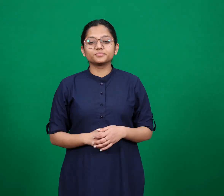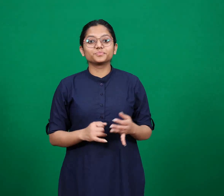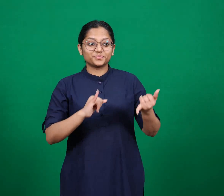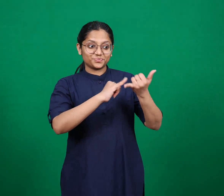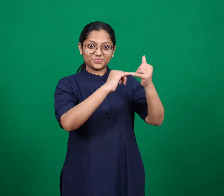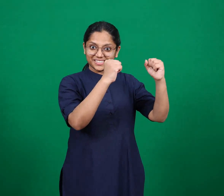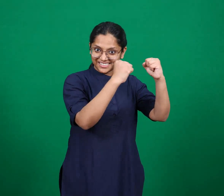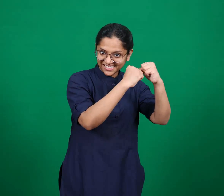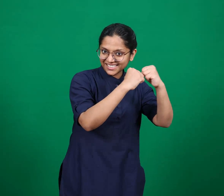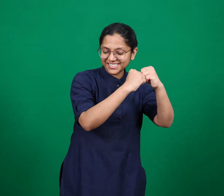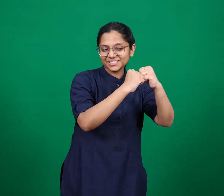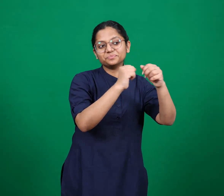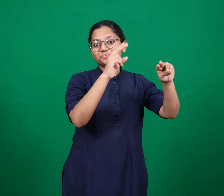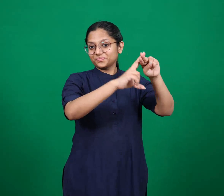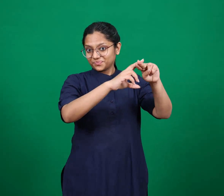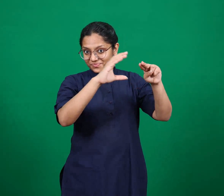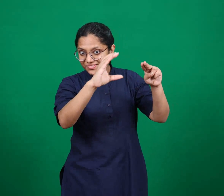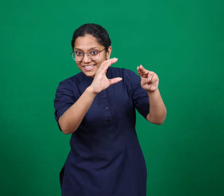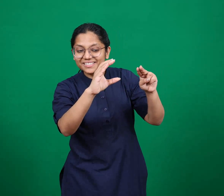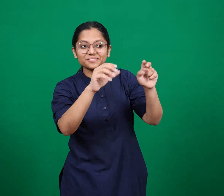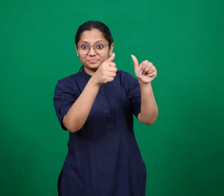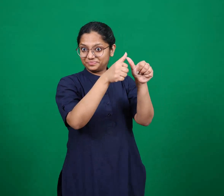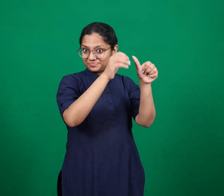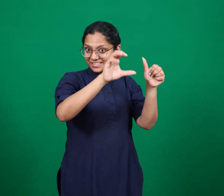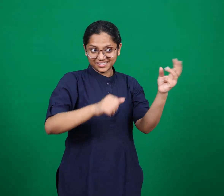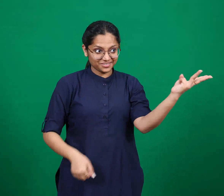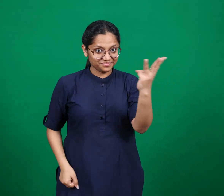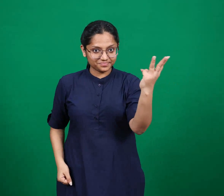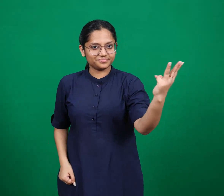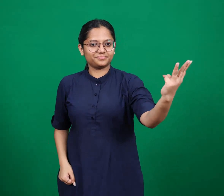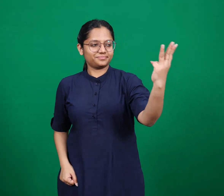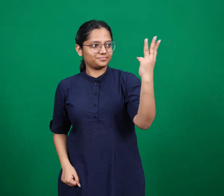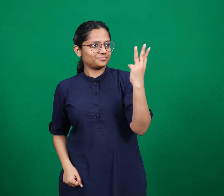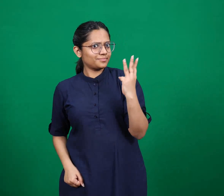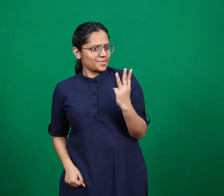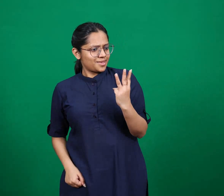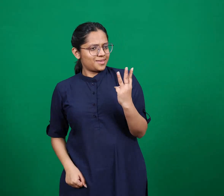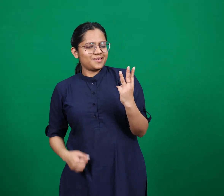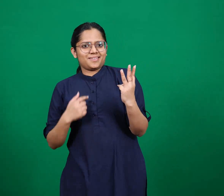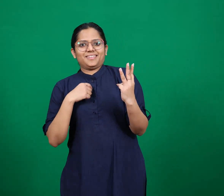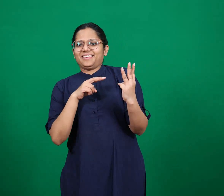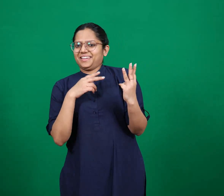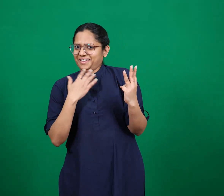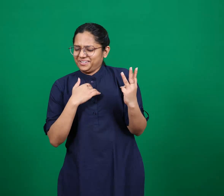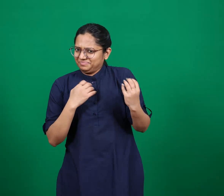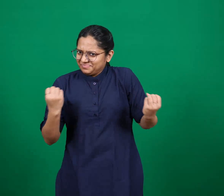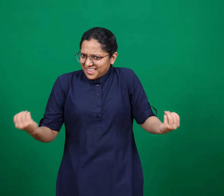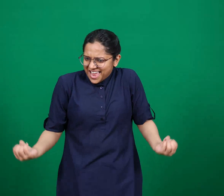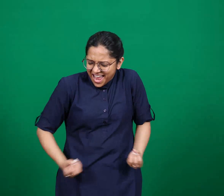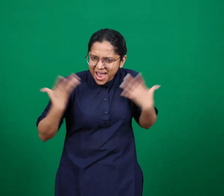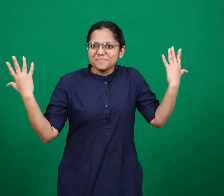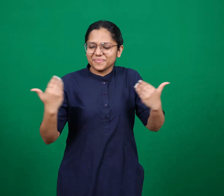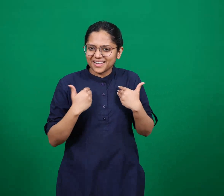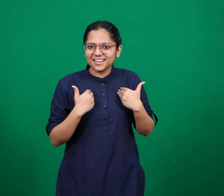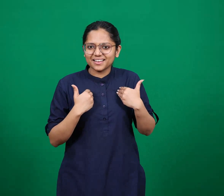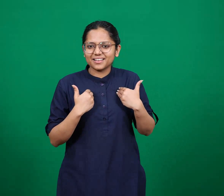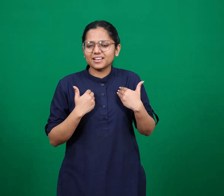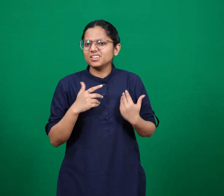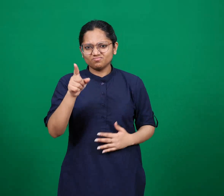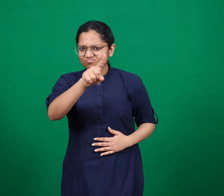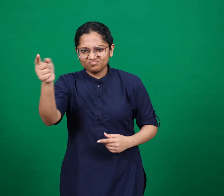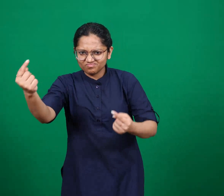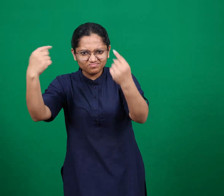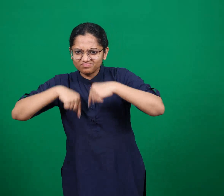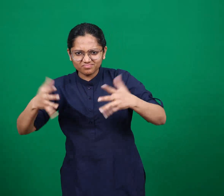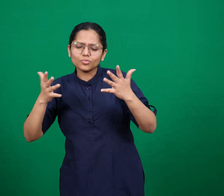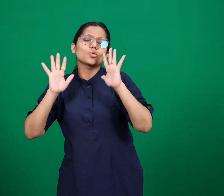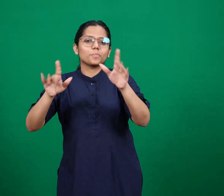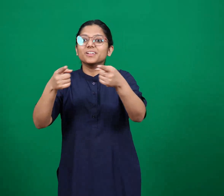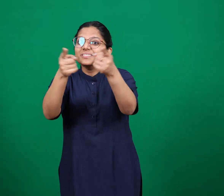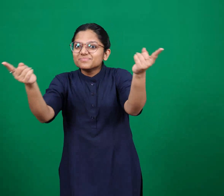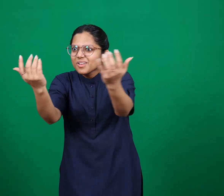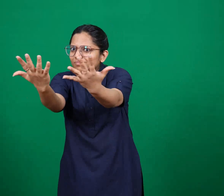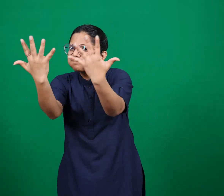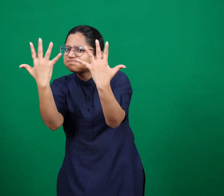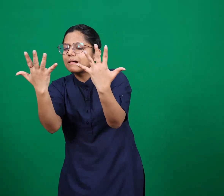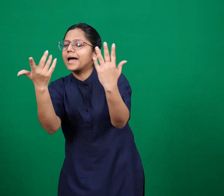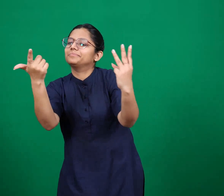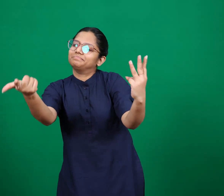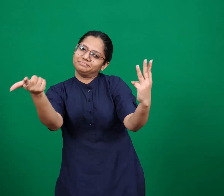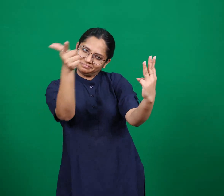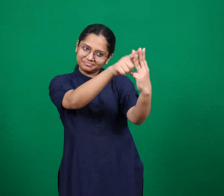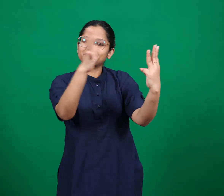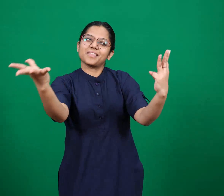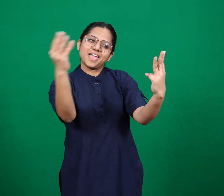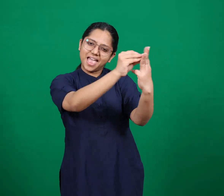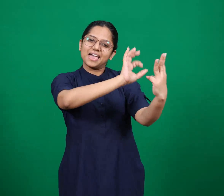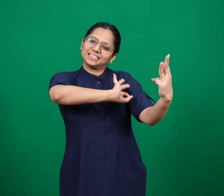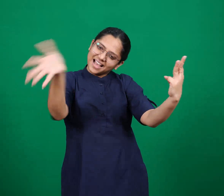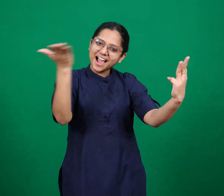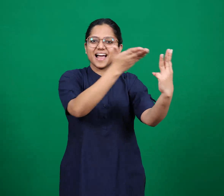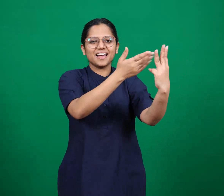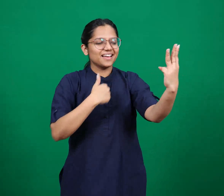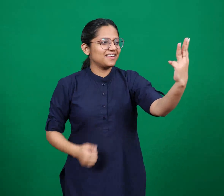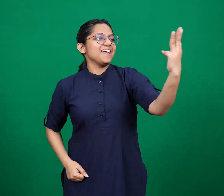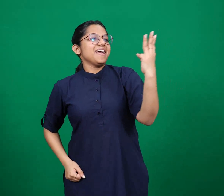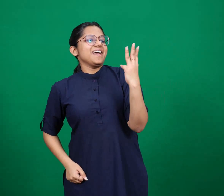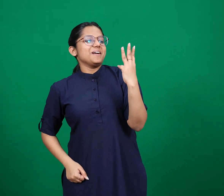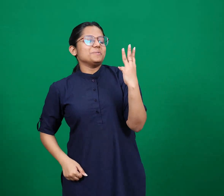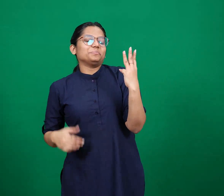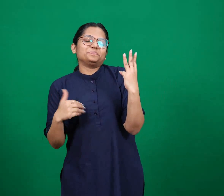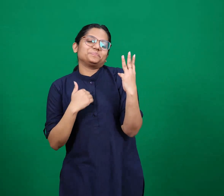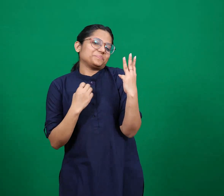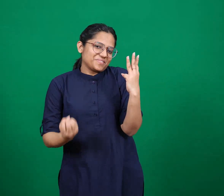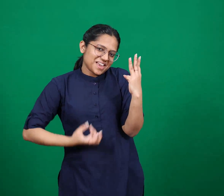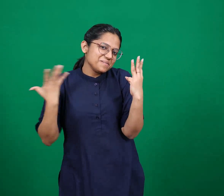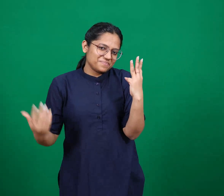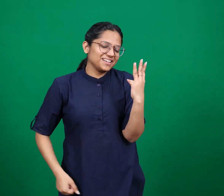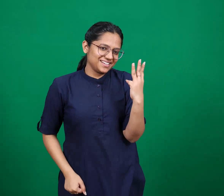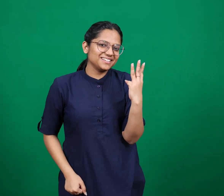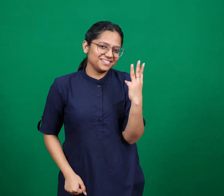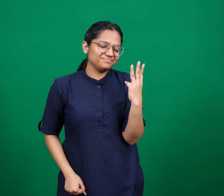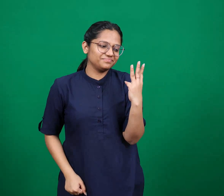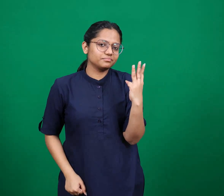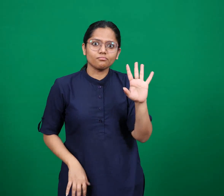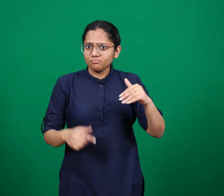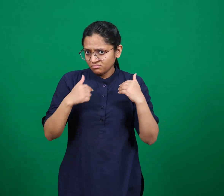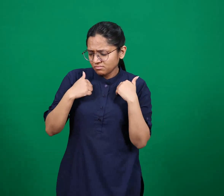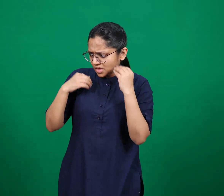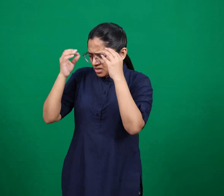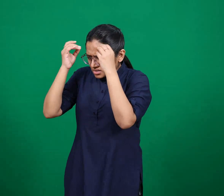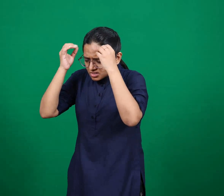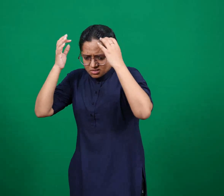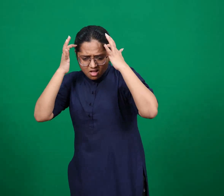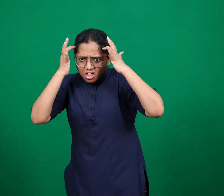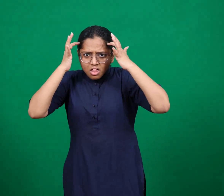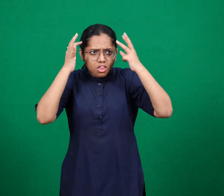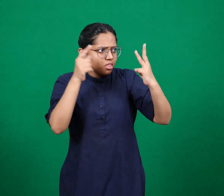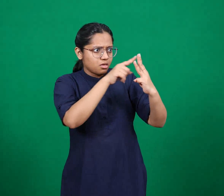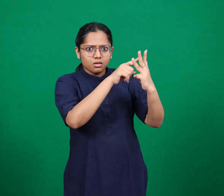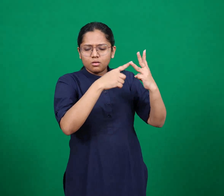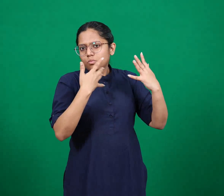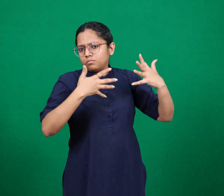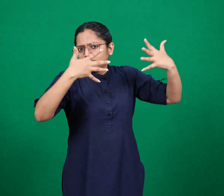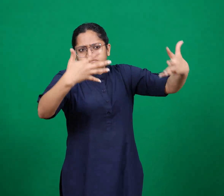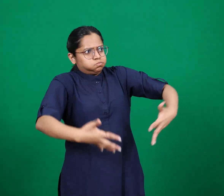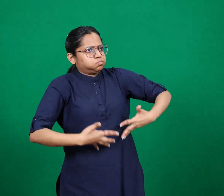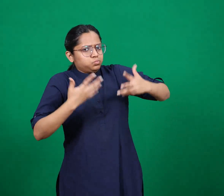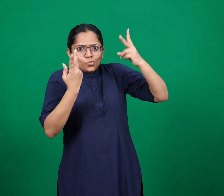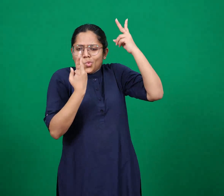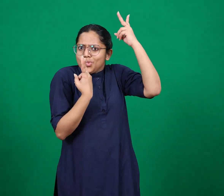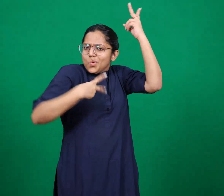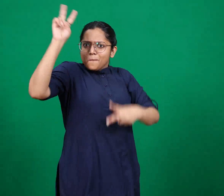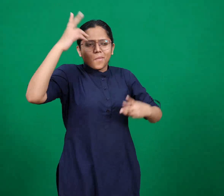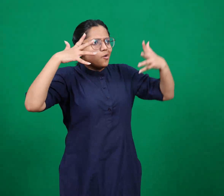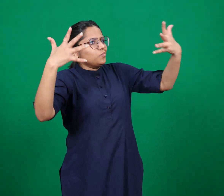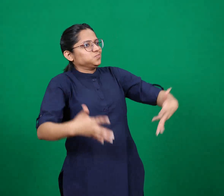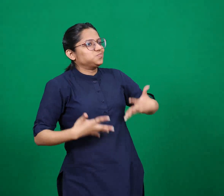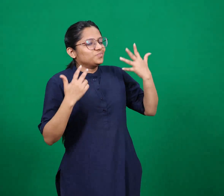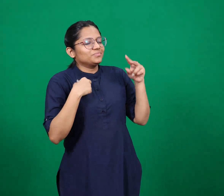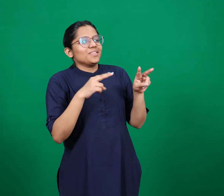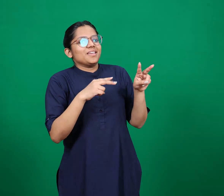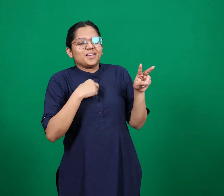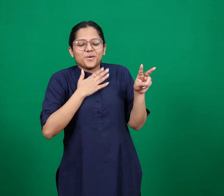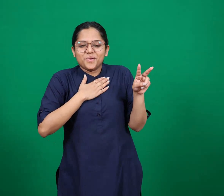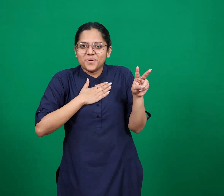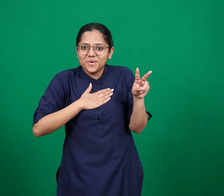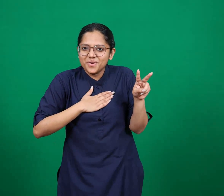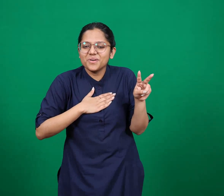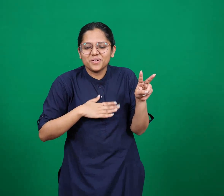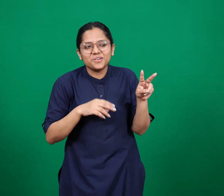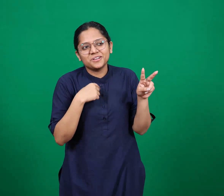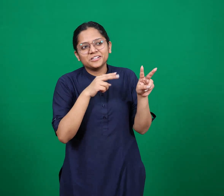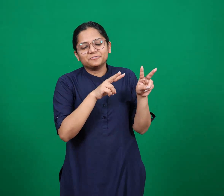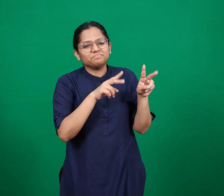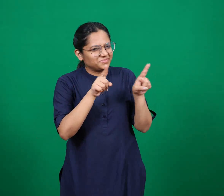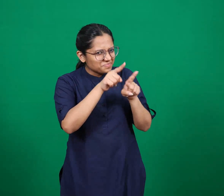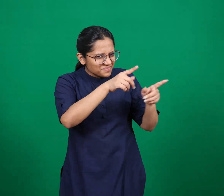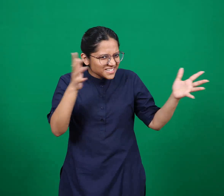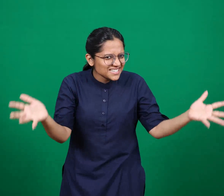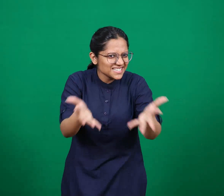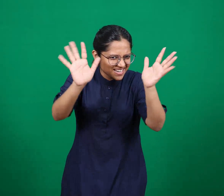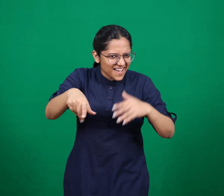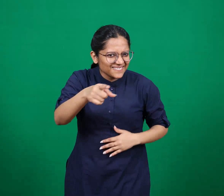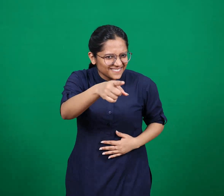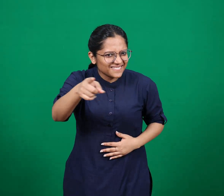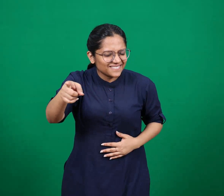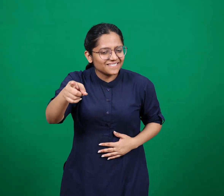I am glad that Stephanas, Fortunatus, and Achaicus have arrived, because they have supplied what was lacking from you.